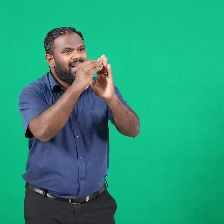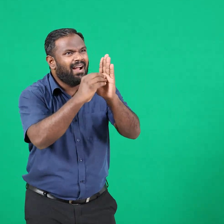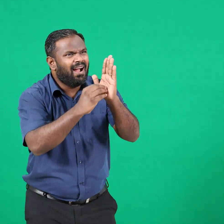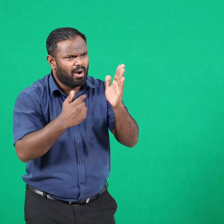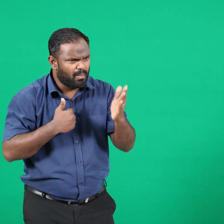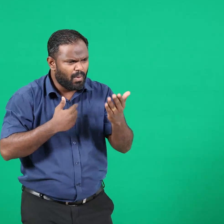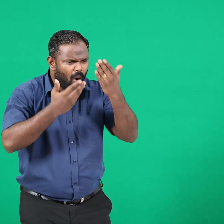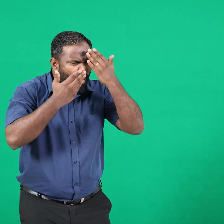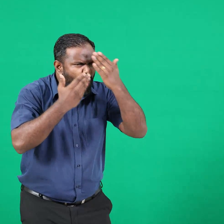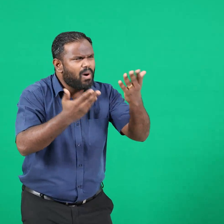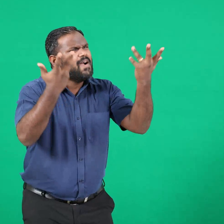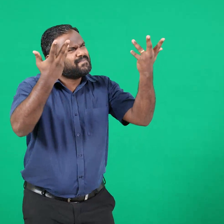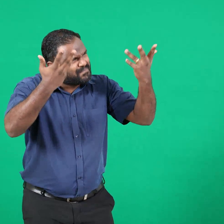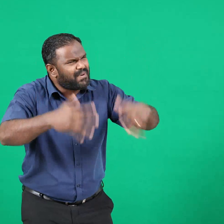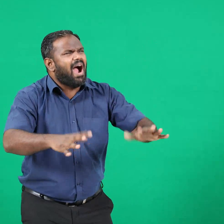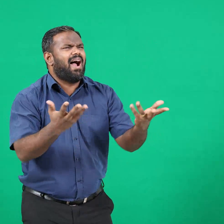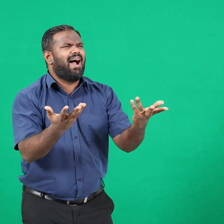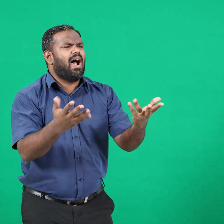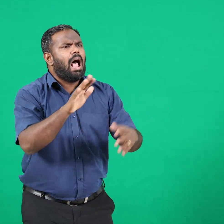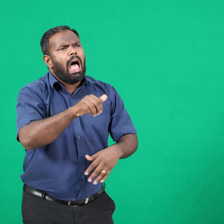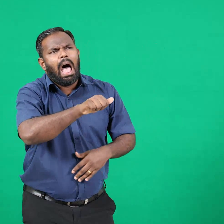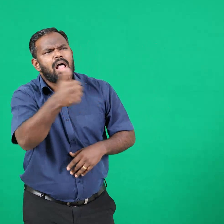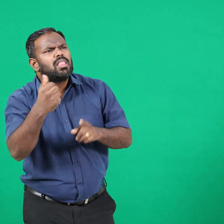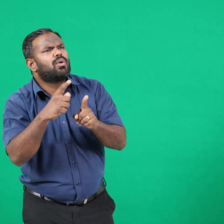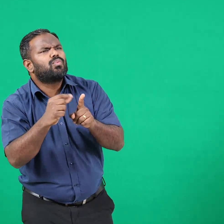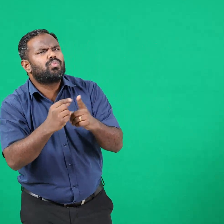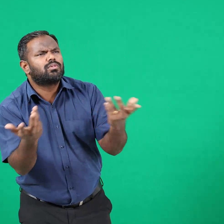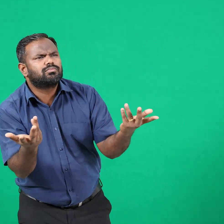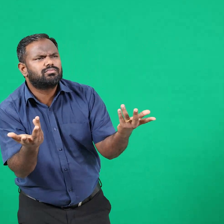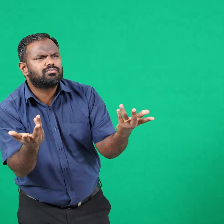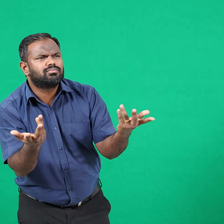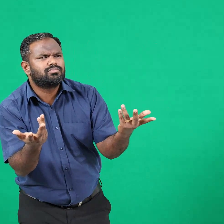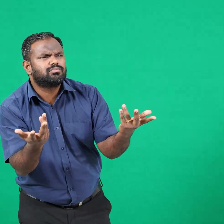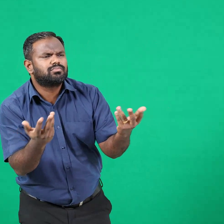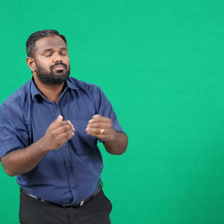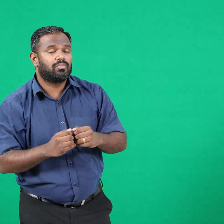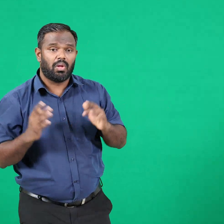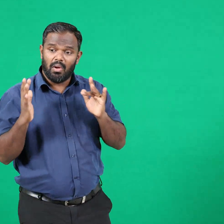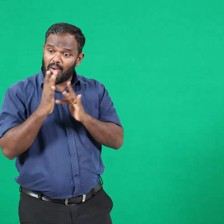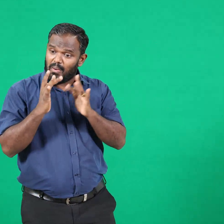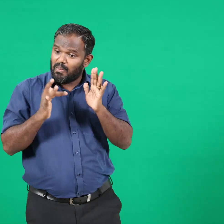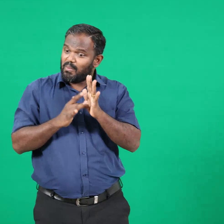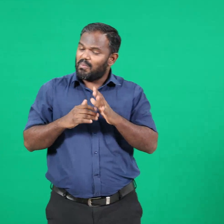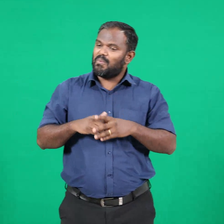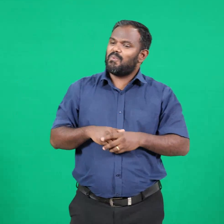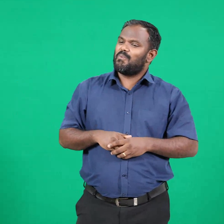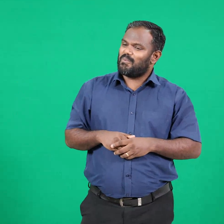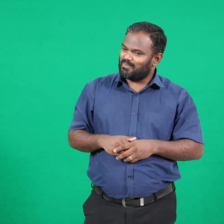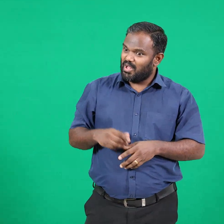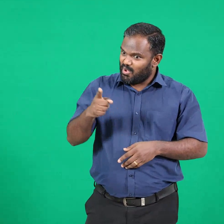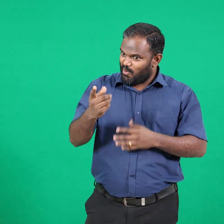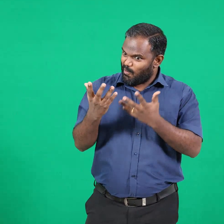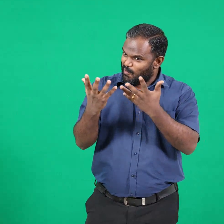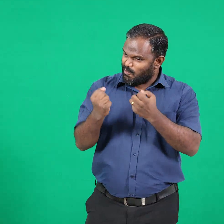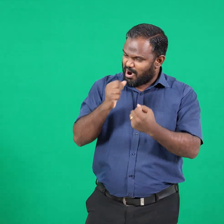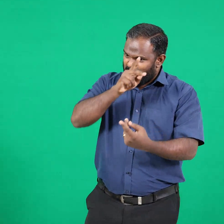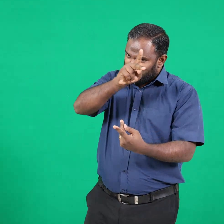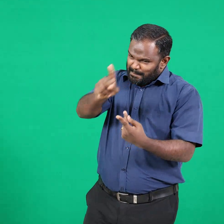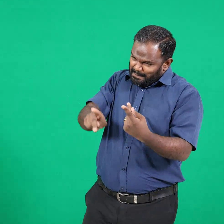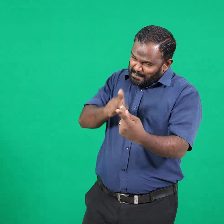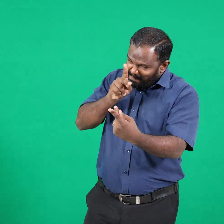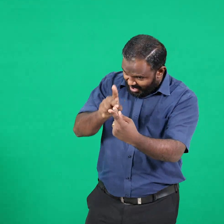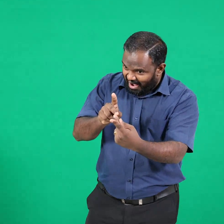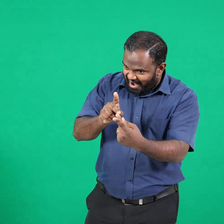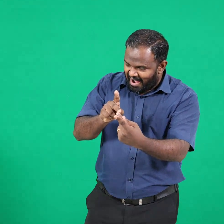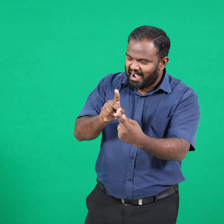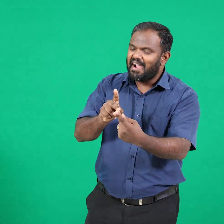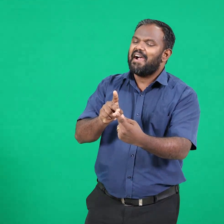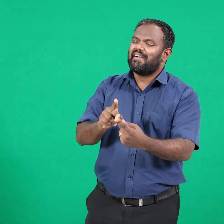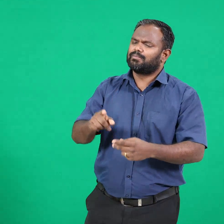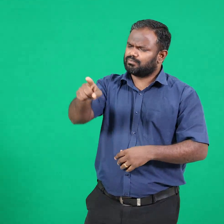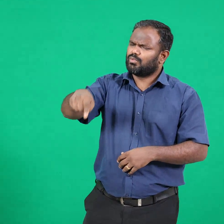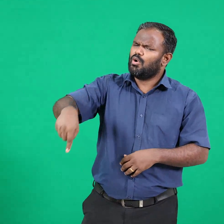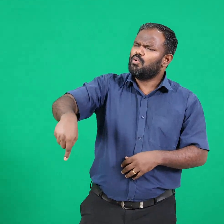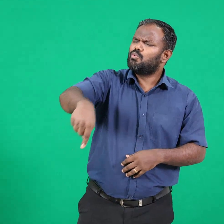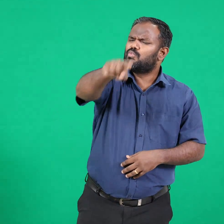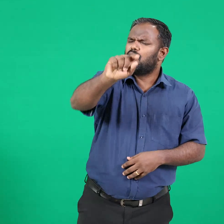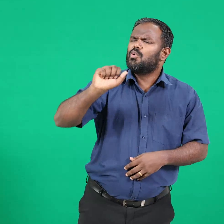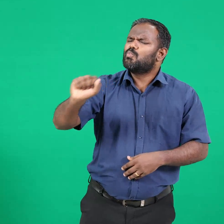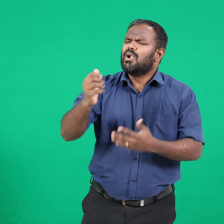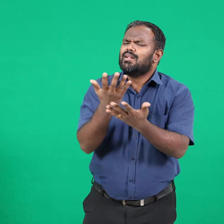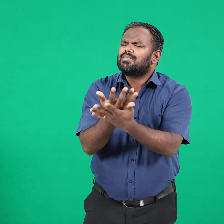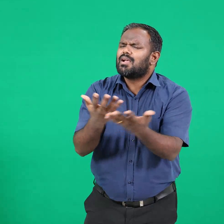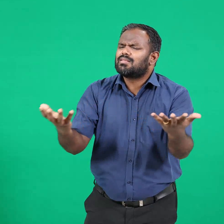" What do I still lack?"